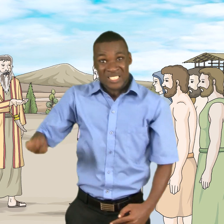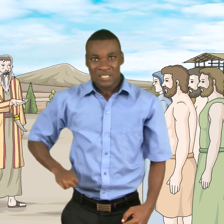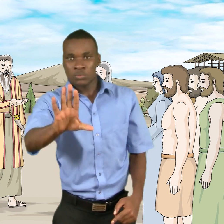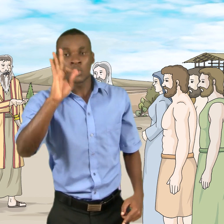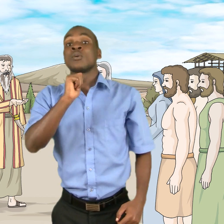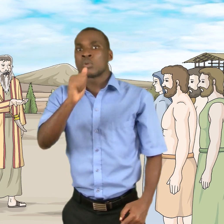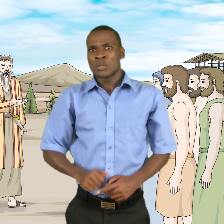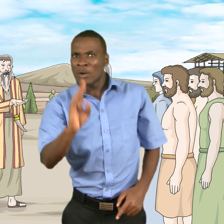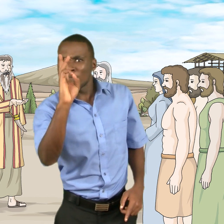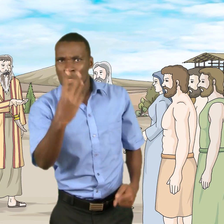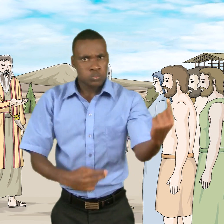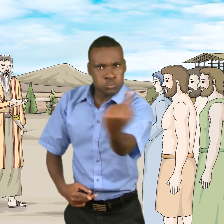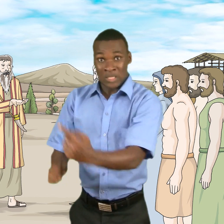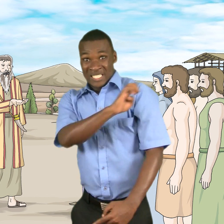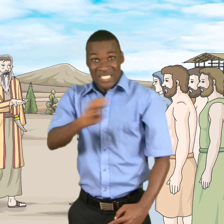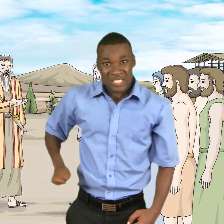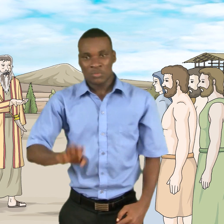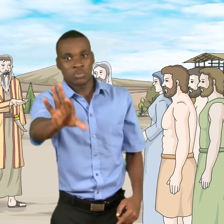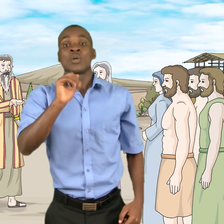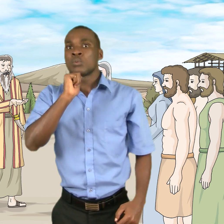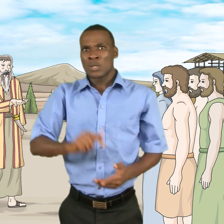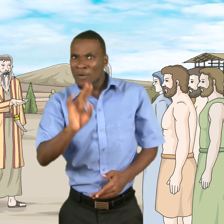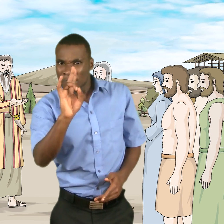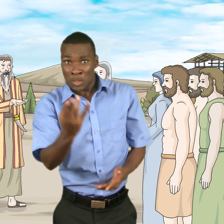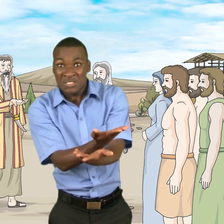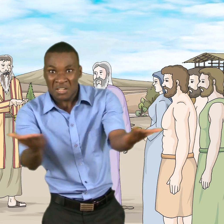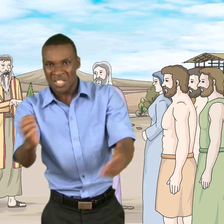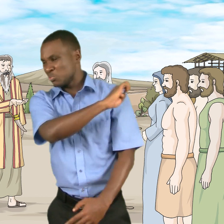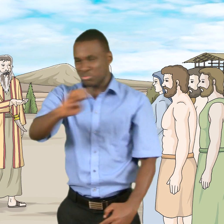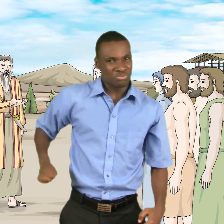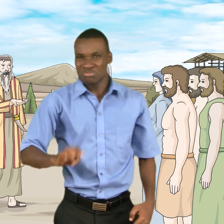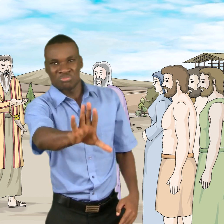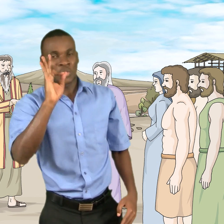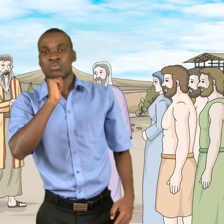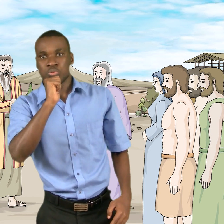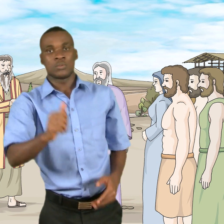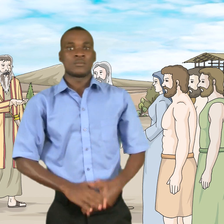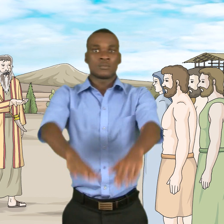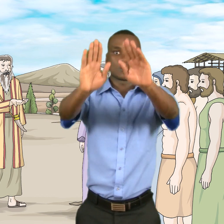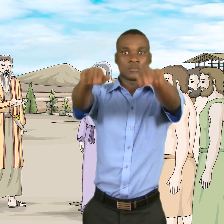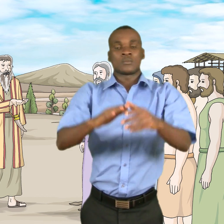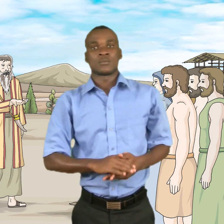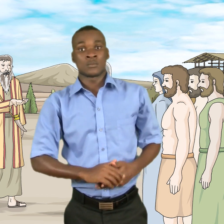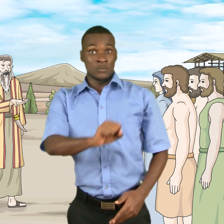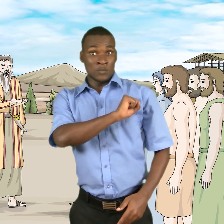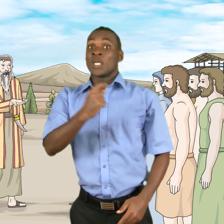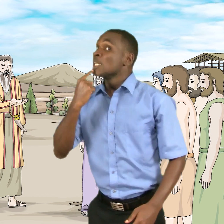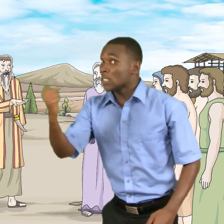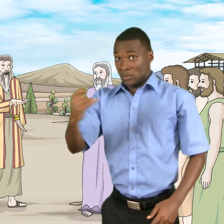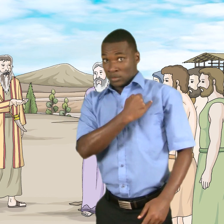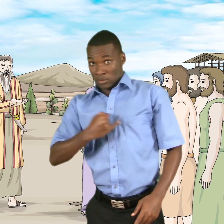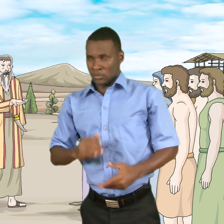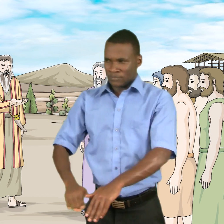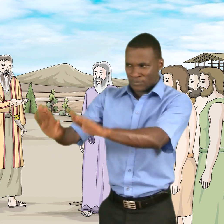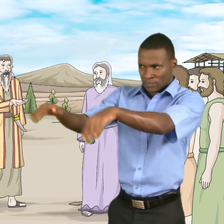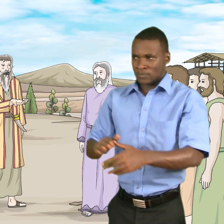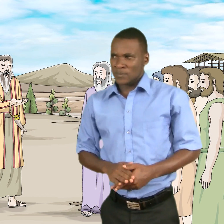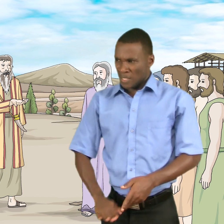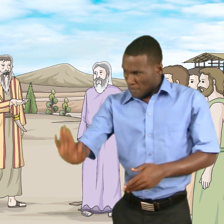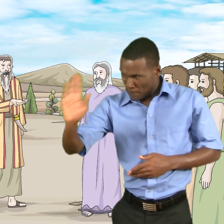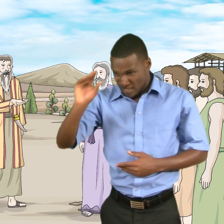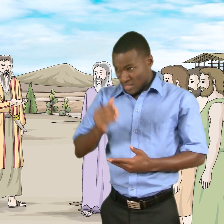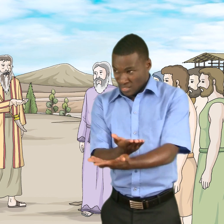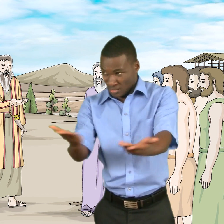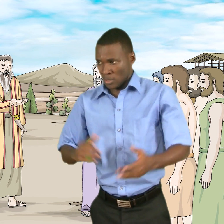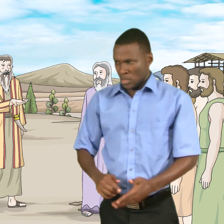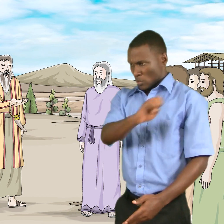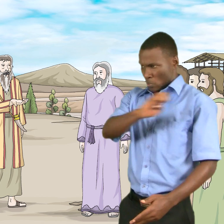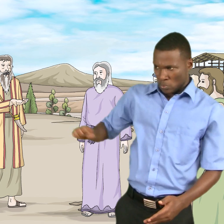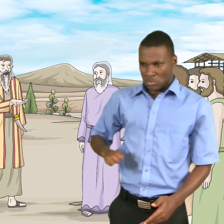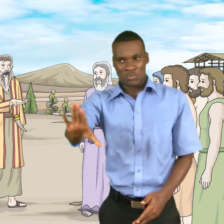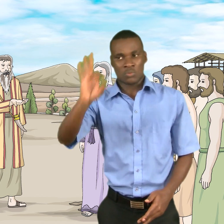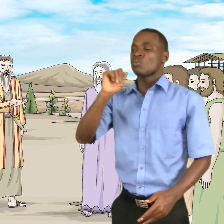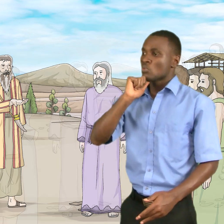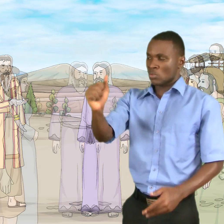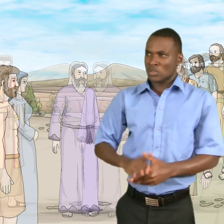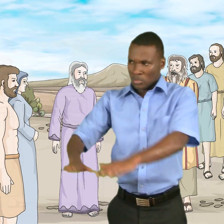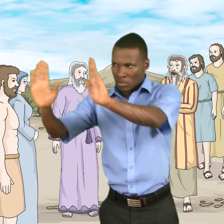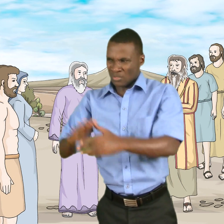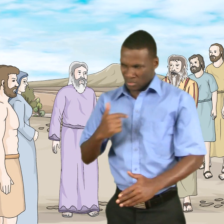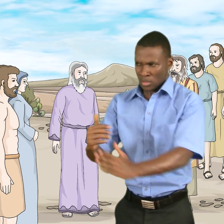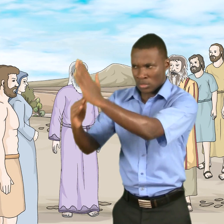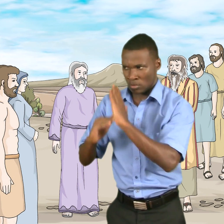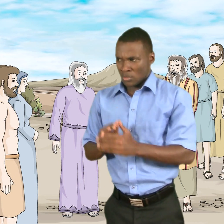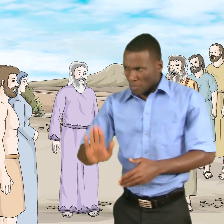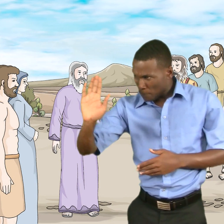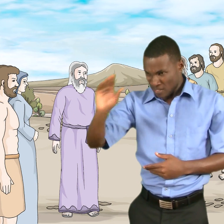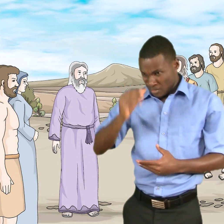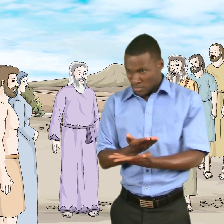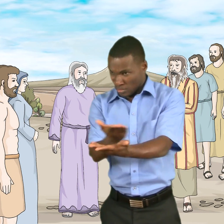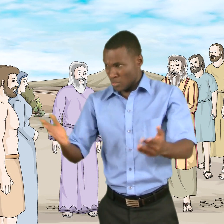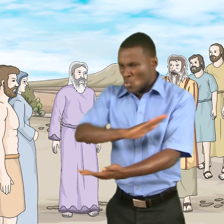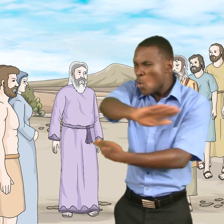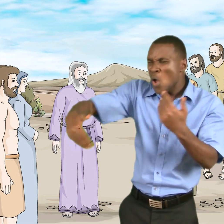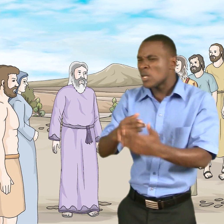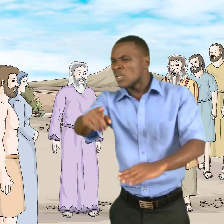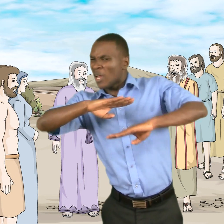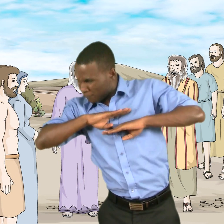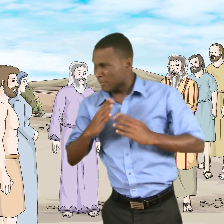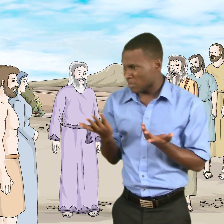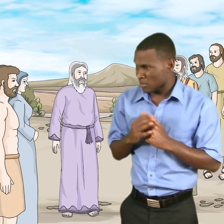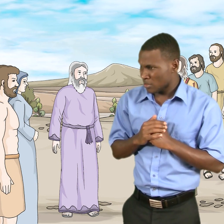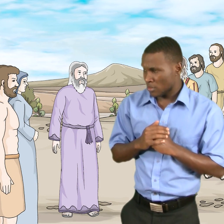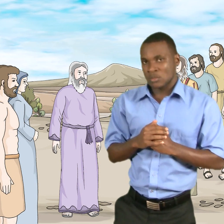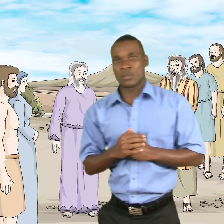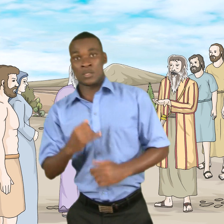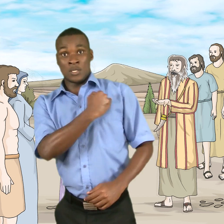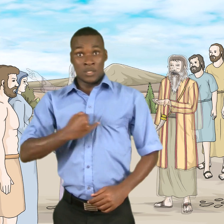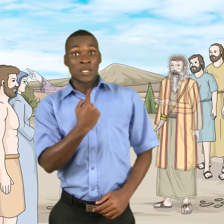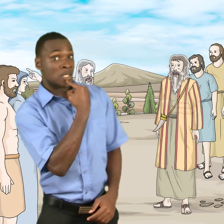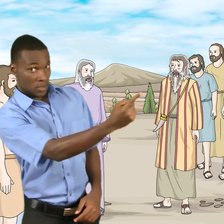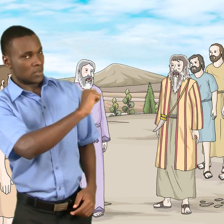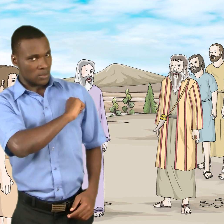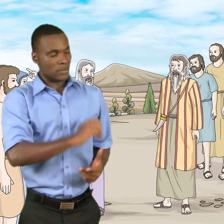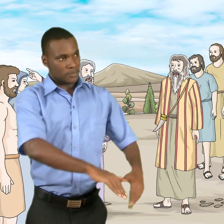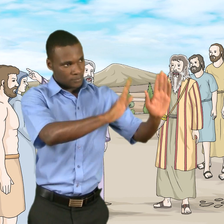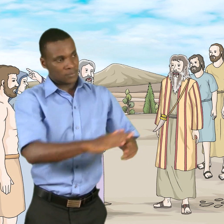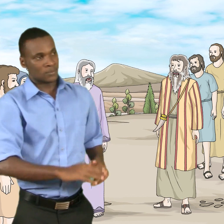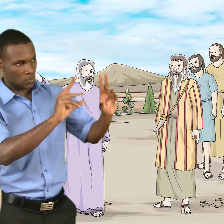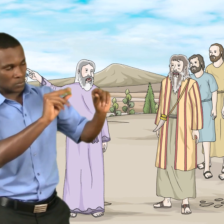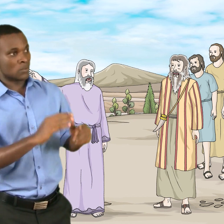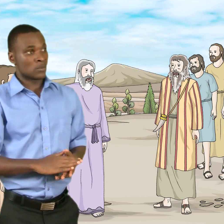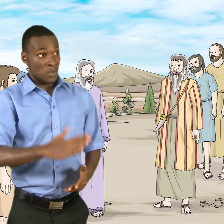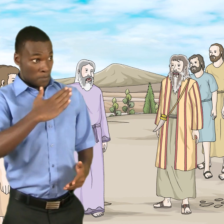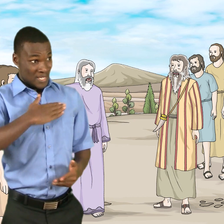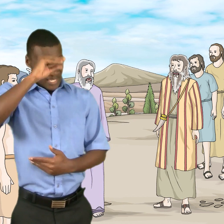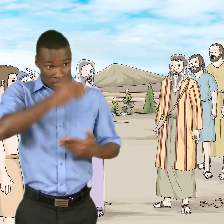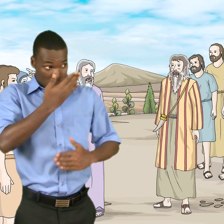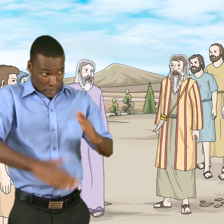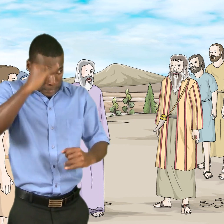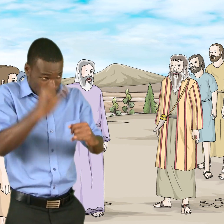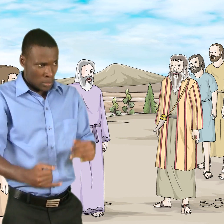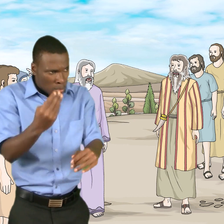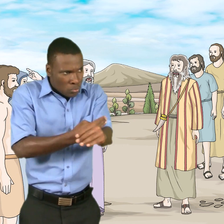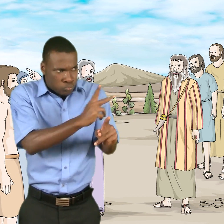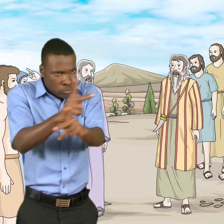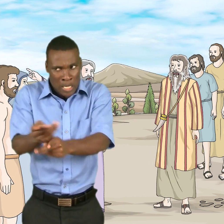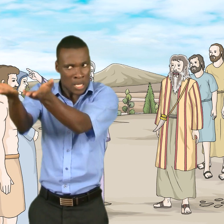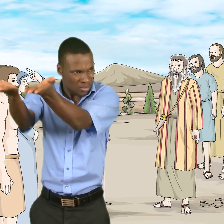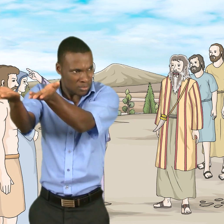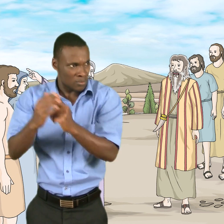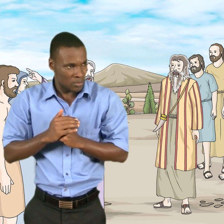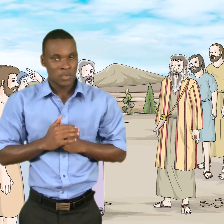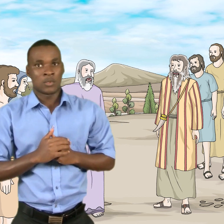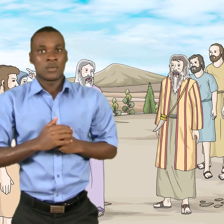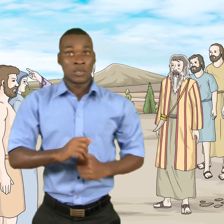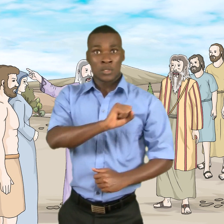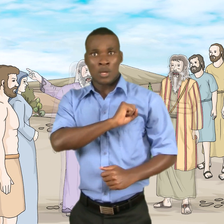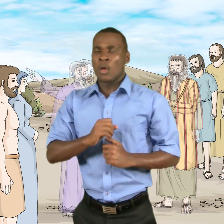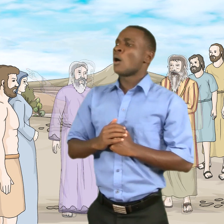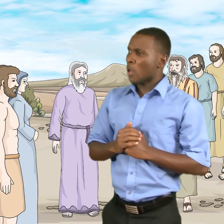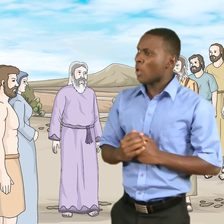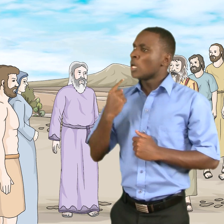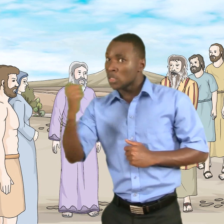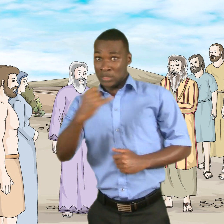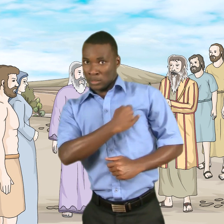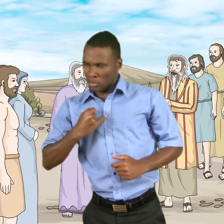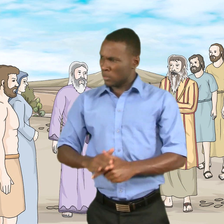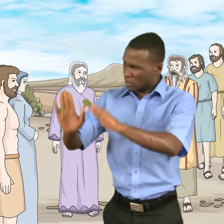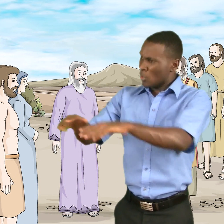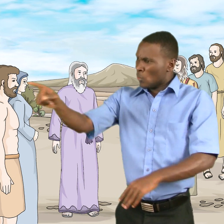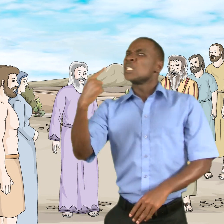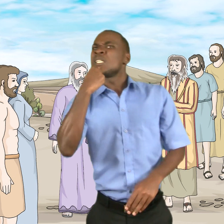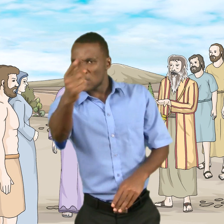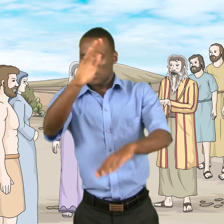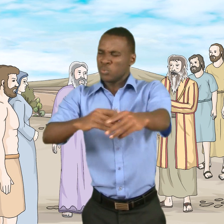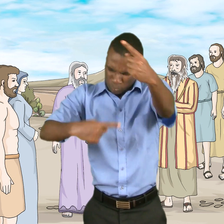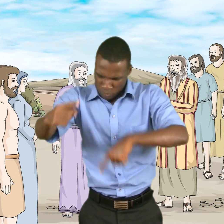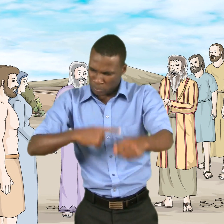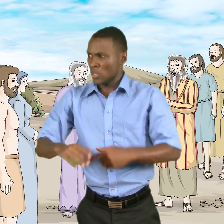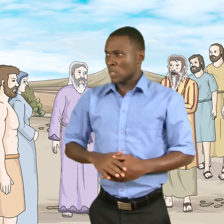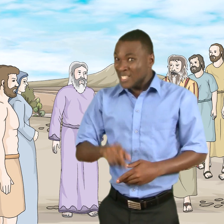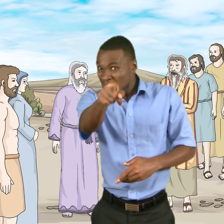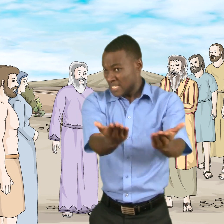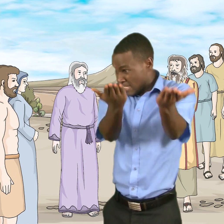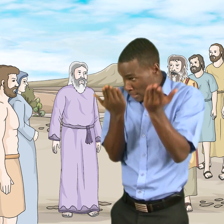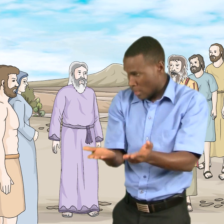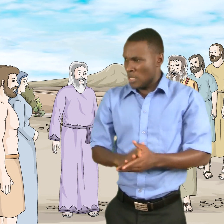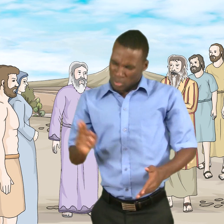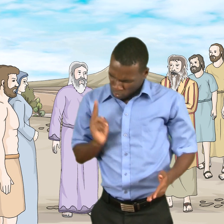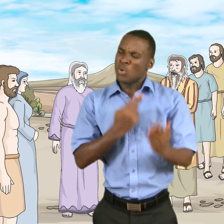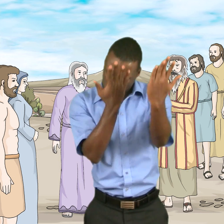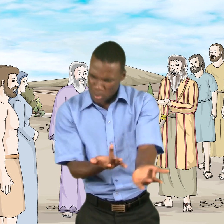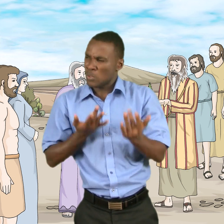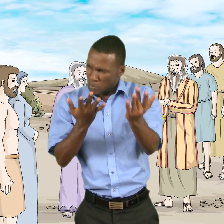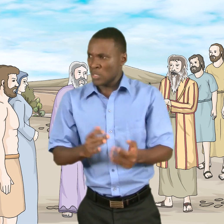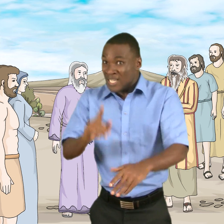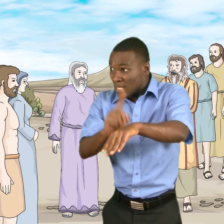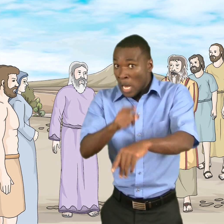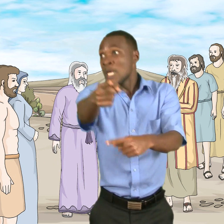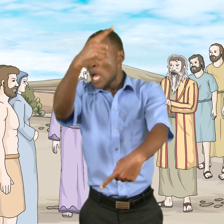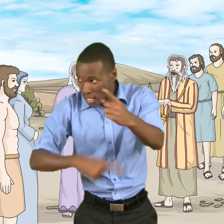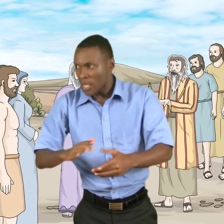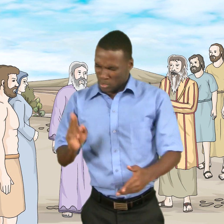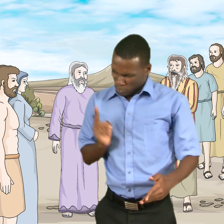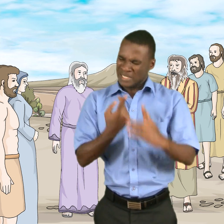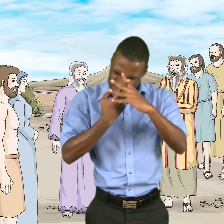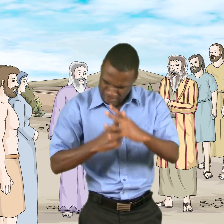Thus Jesse made seven of his sons pass before Samuel, but Samuel told him, “The LORD has not chosen any of these.” And Samuel asked him, “Are these all the sons you have?”